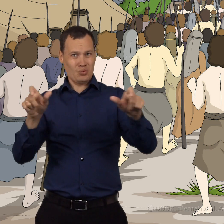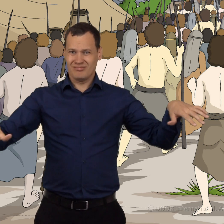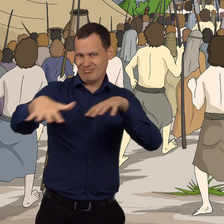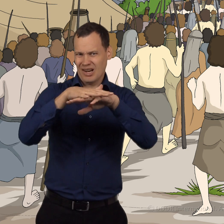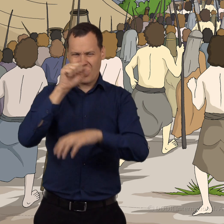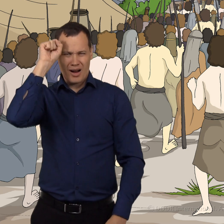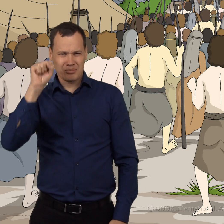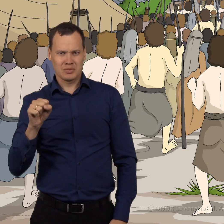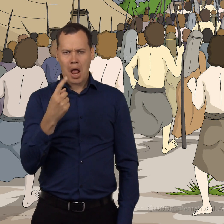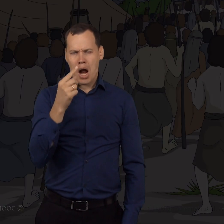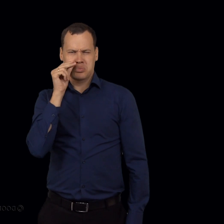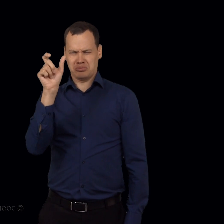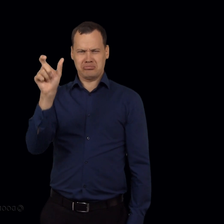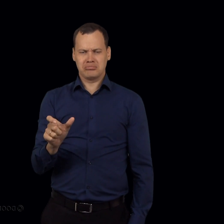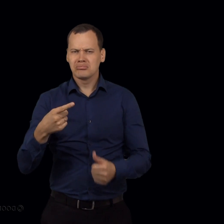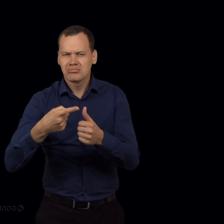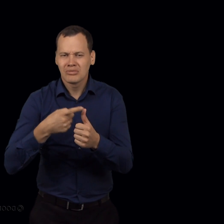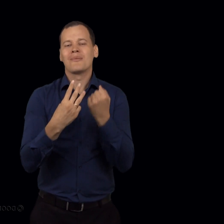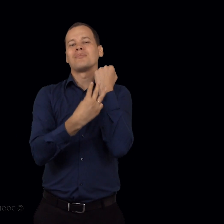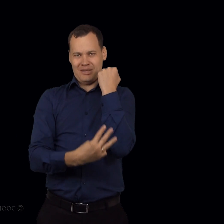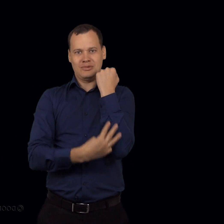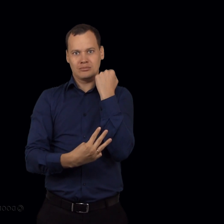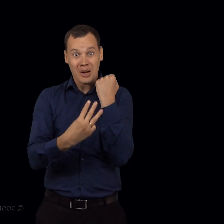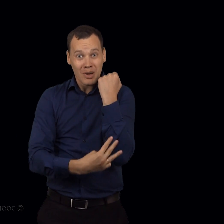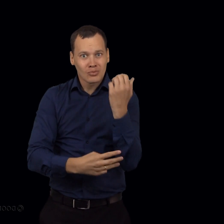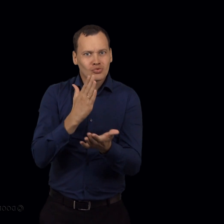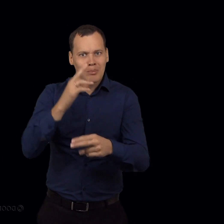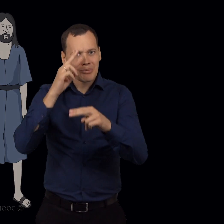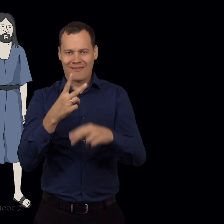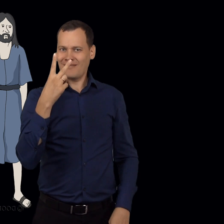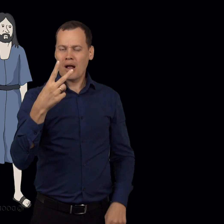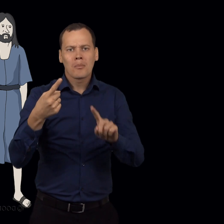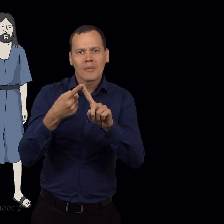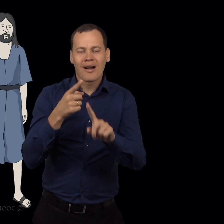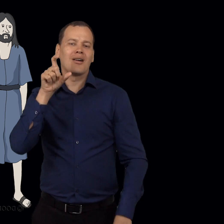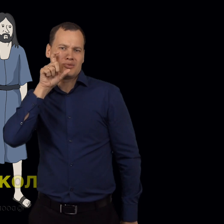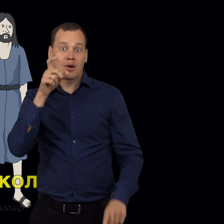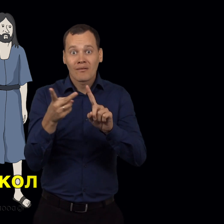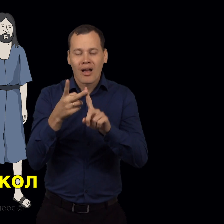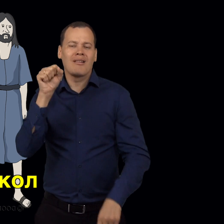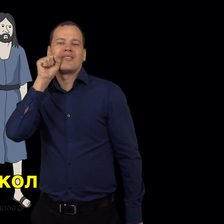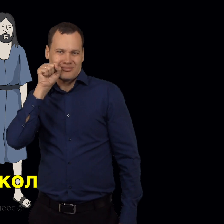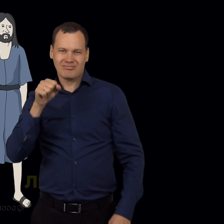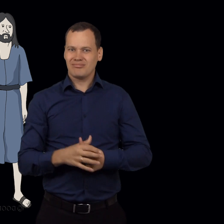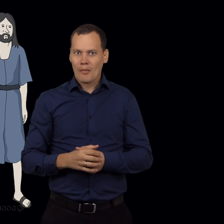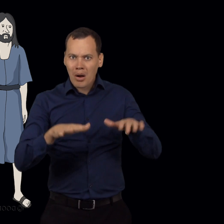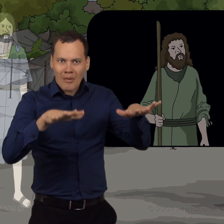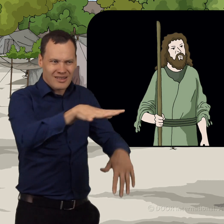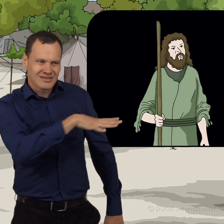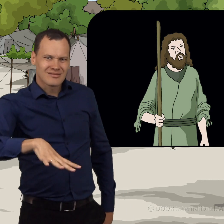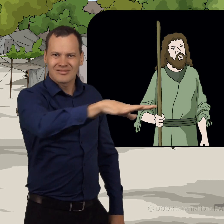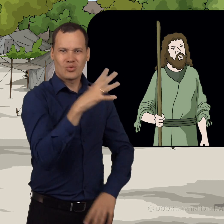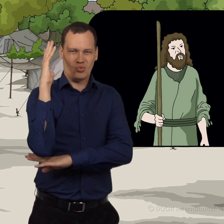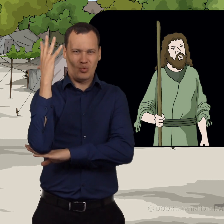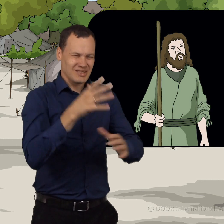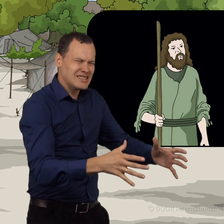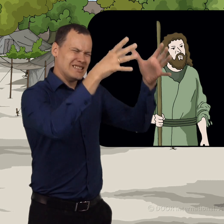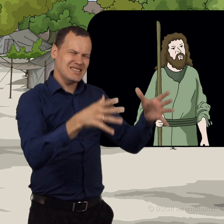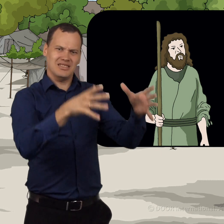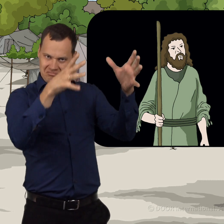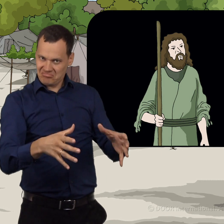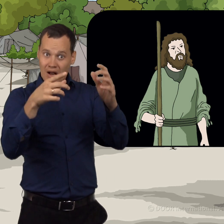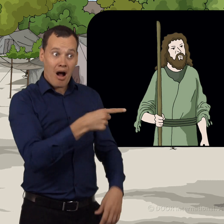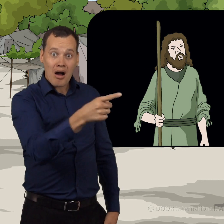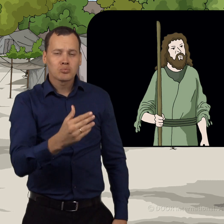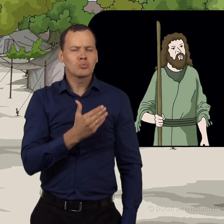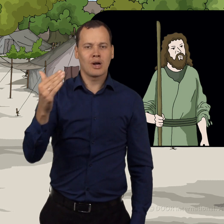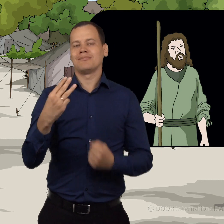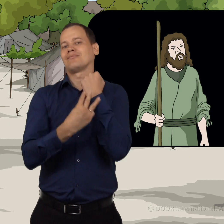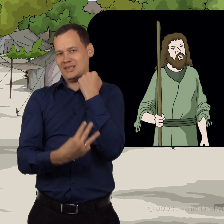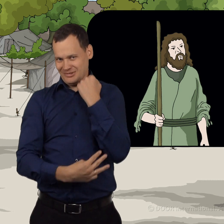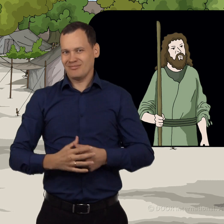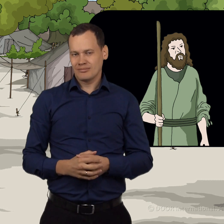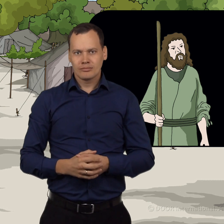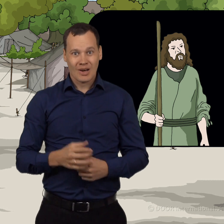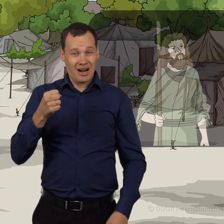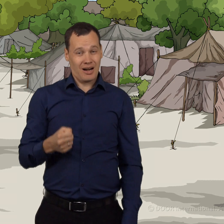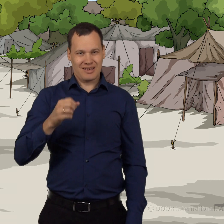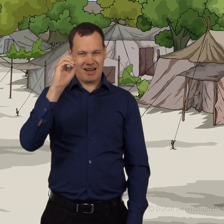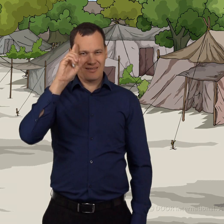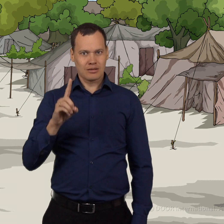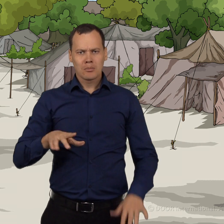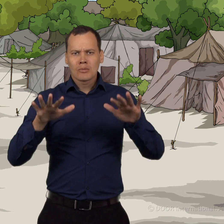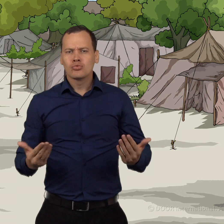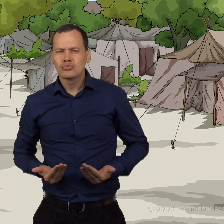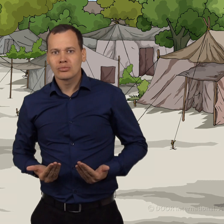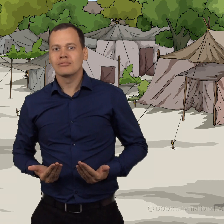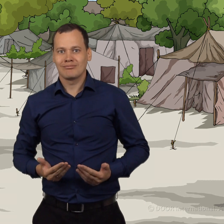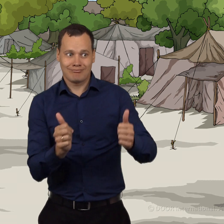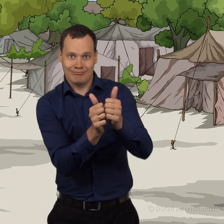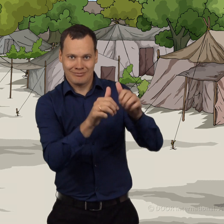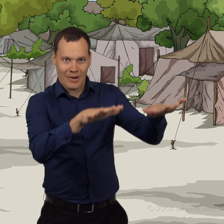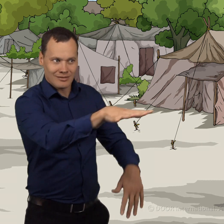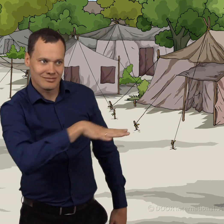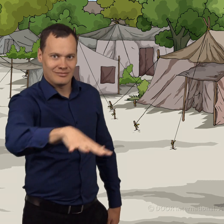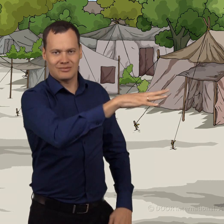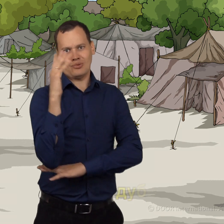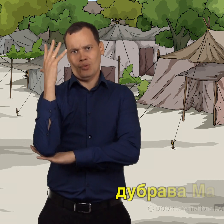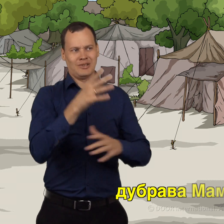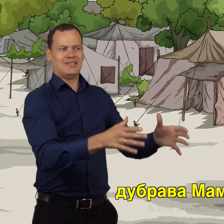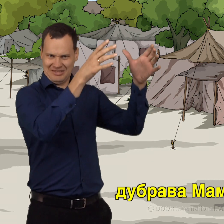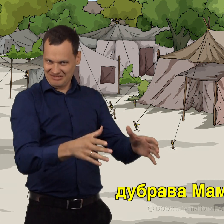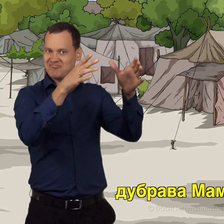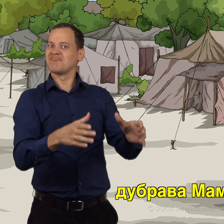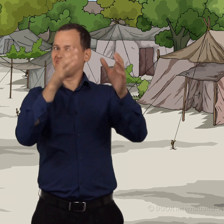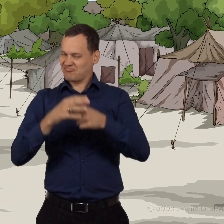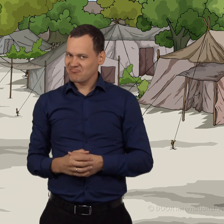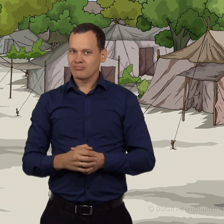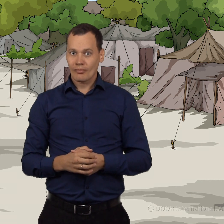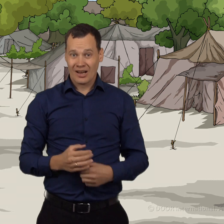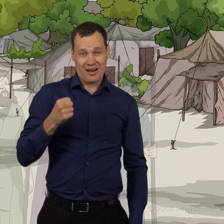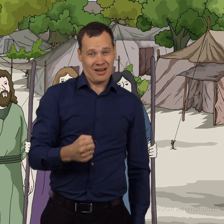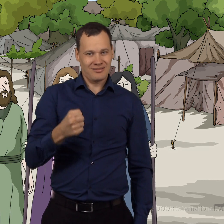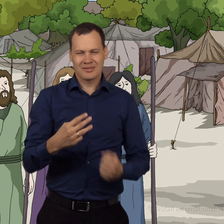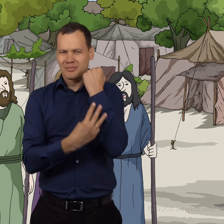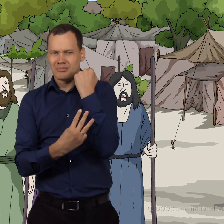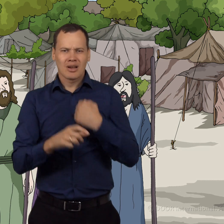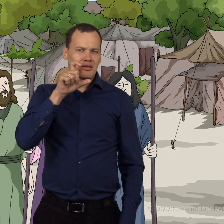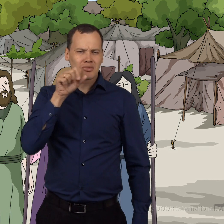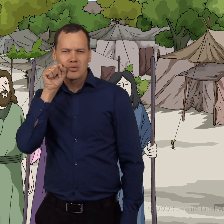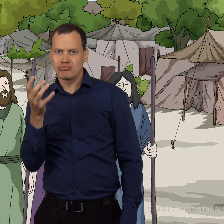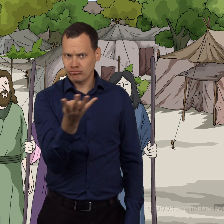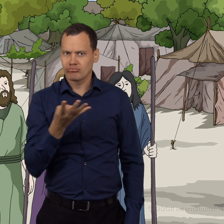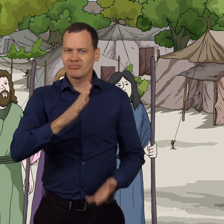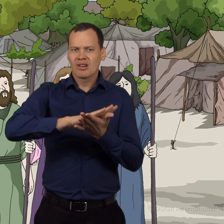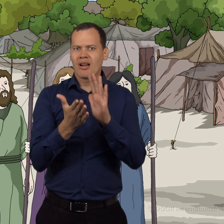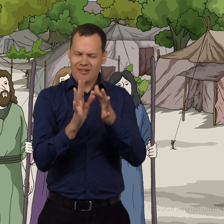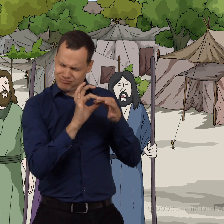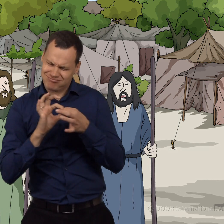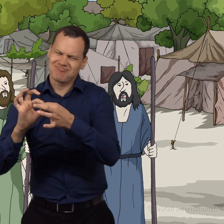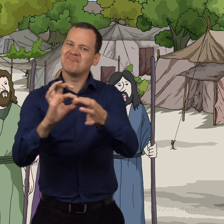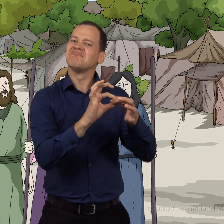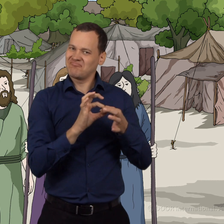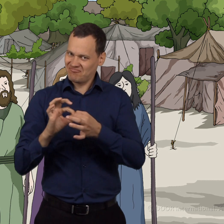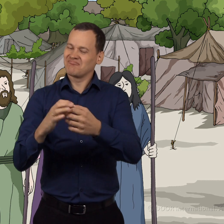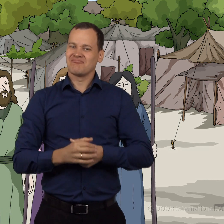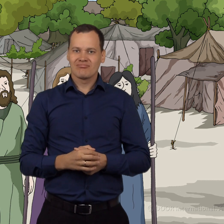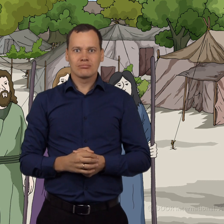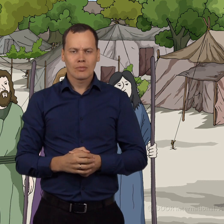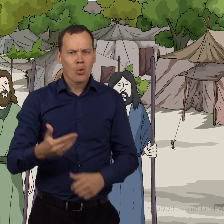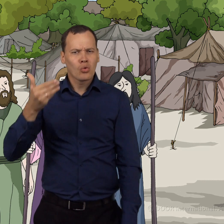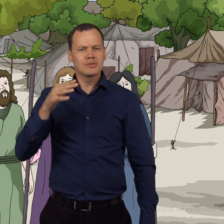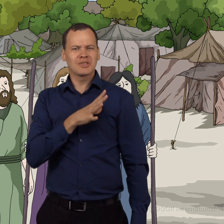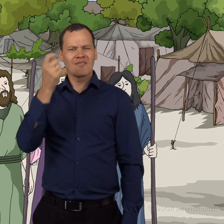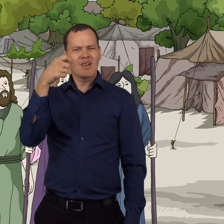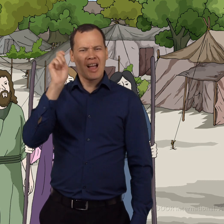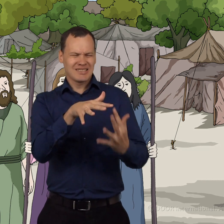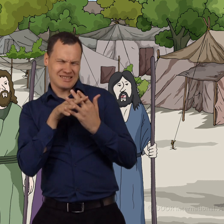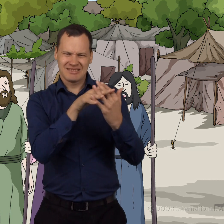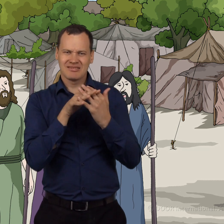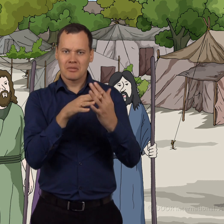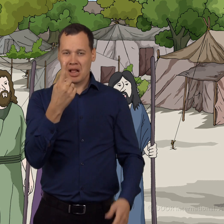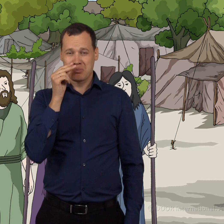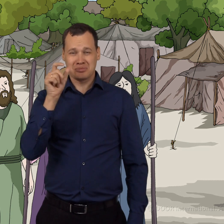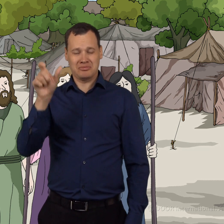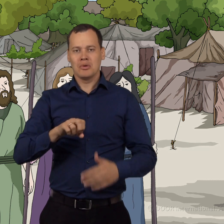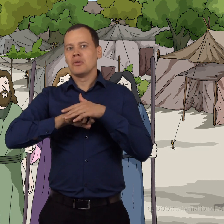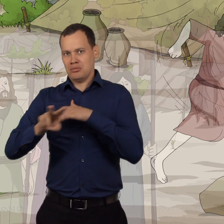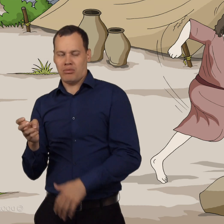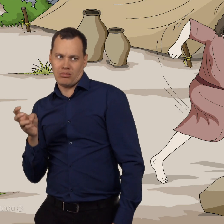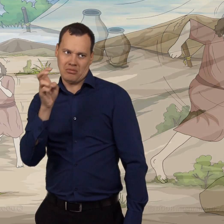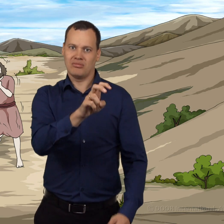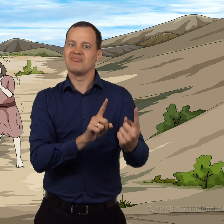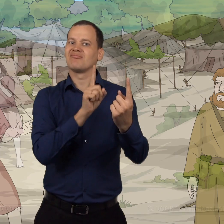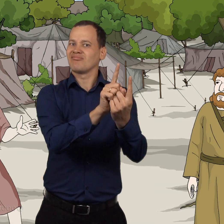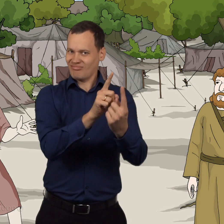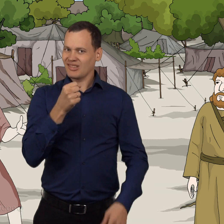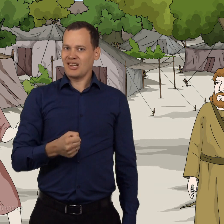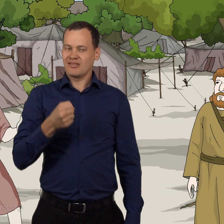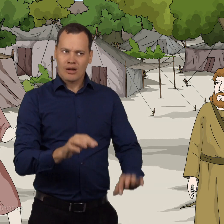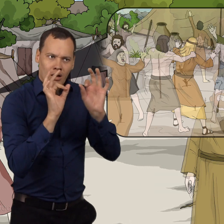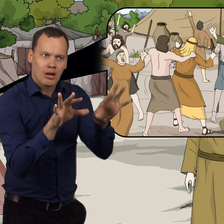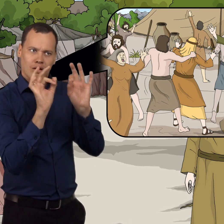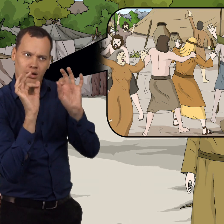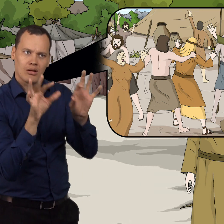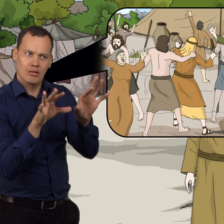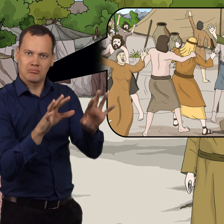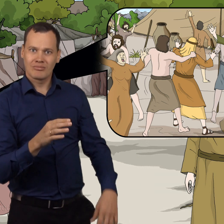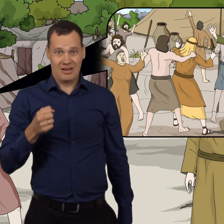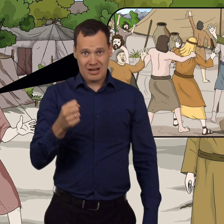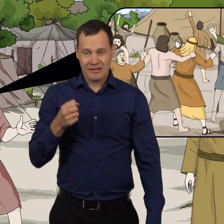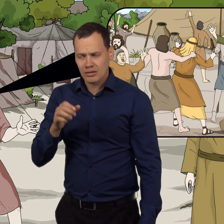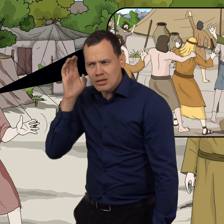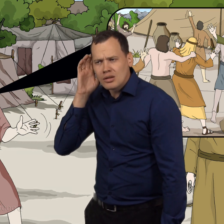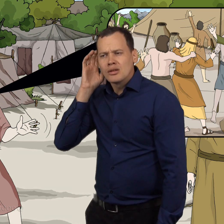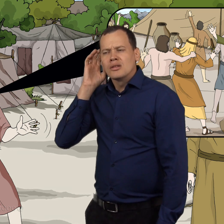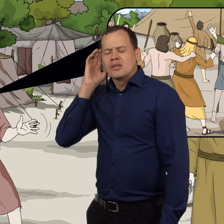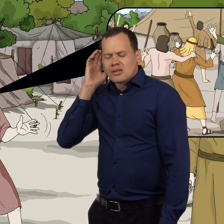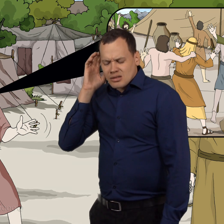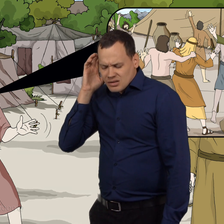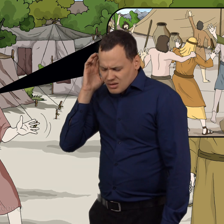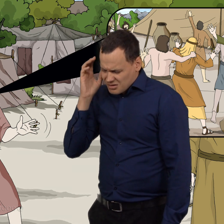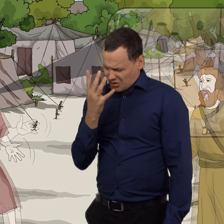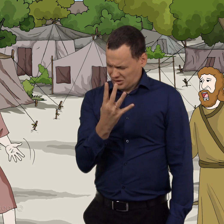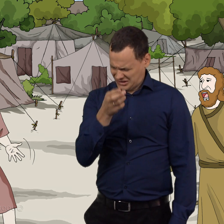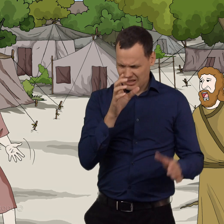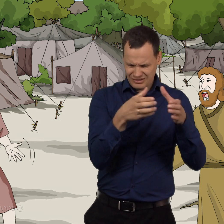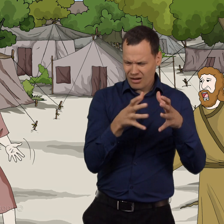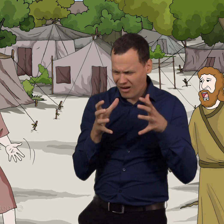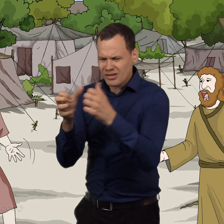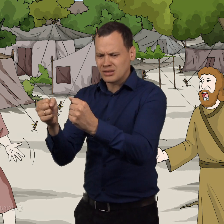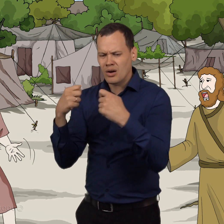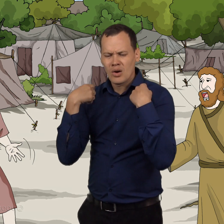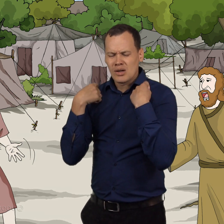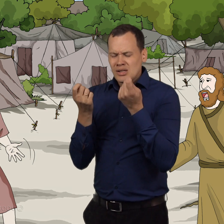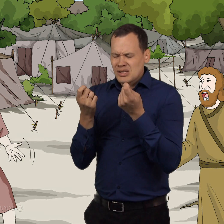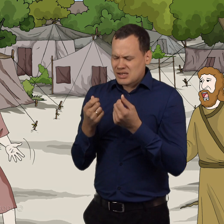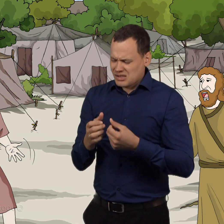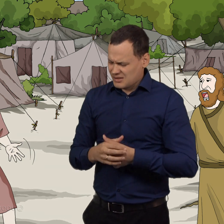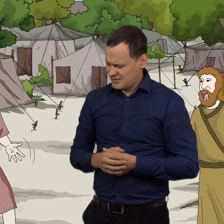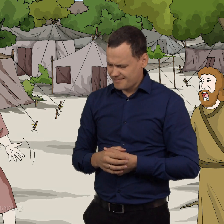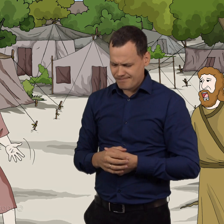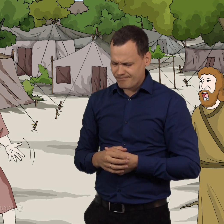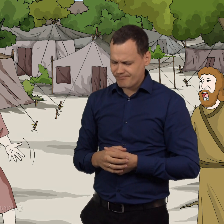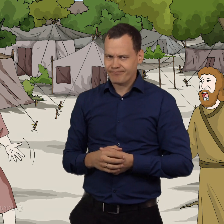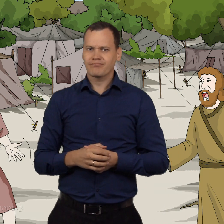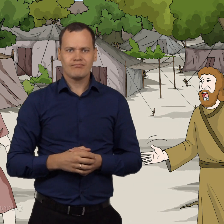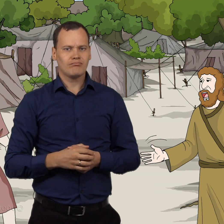Now Abram was living near the Oaks of Mamre the Amorite, a brother of Eshcol and Aner, all of whom were bound by treaty to Abram.